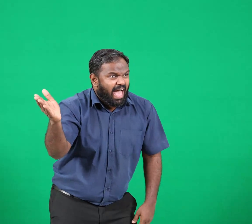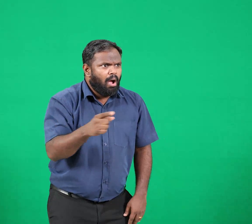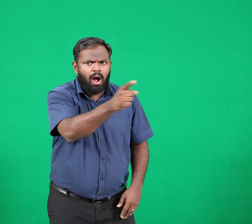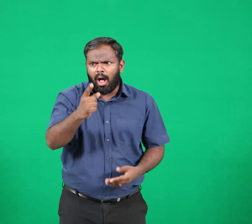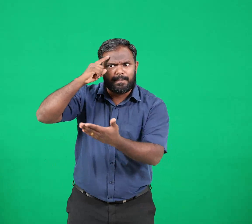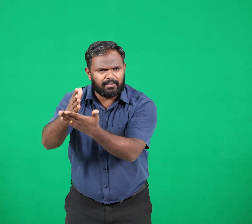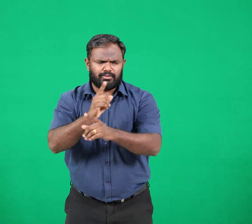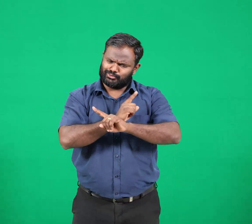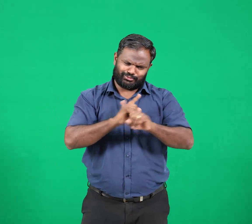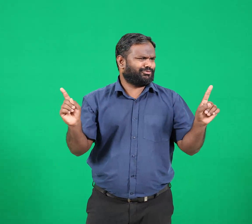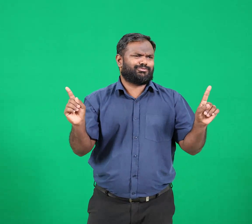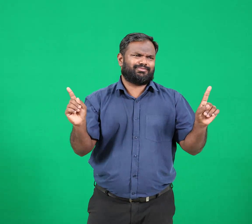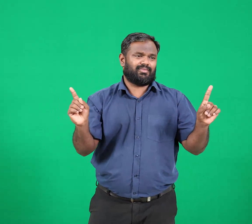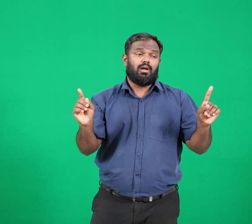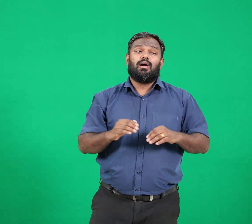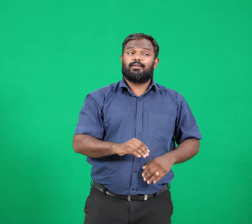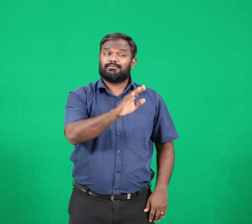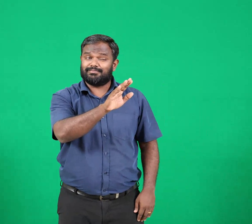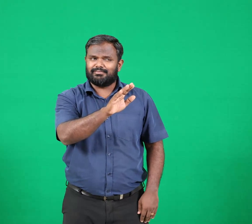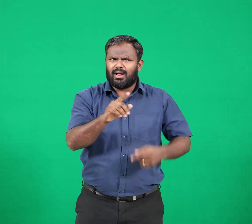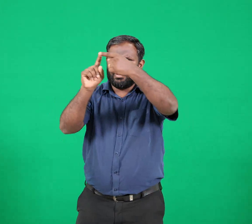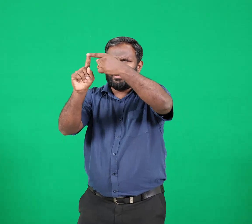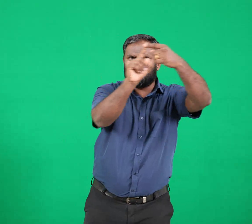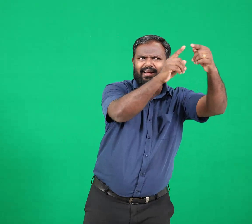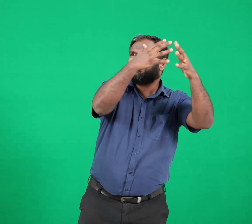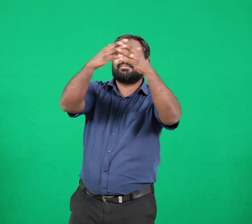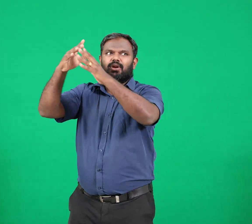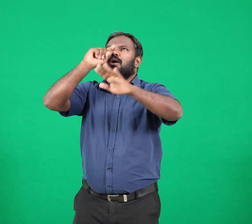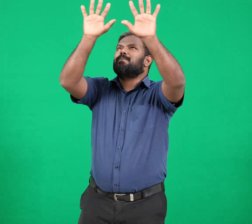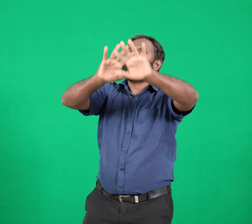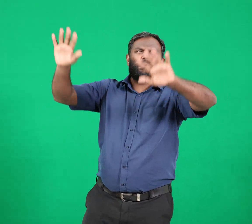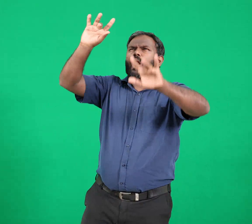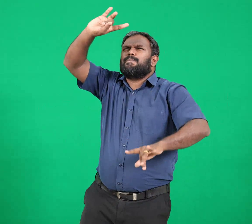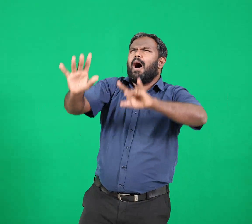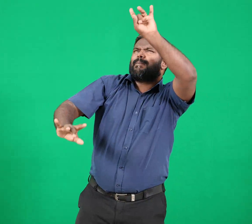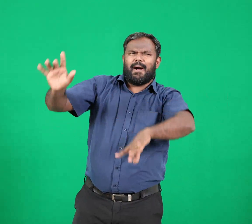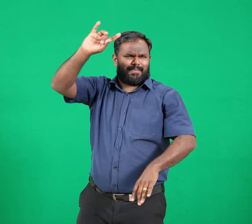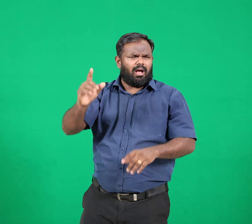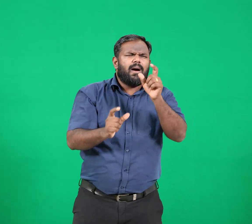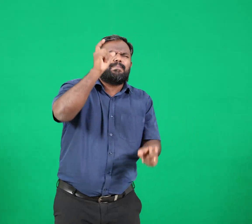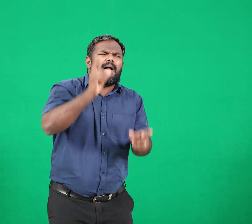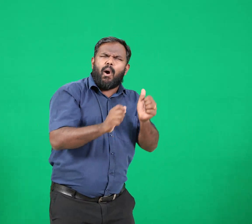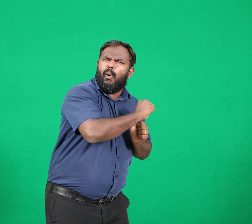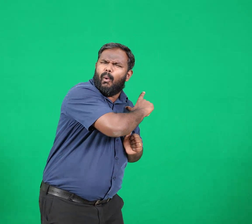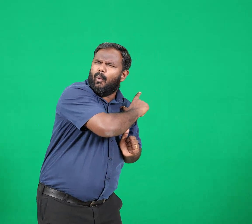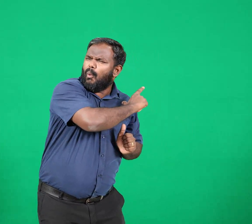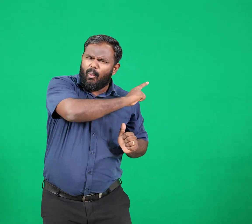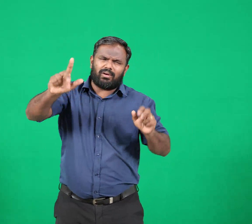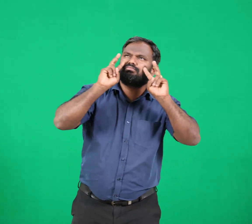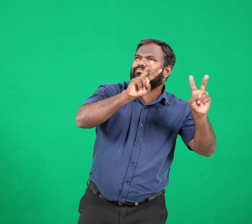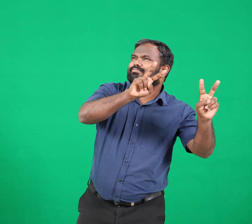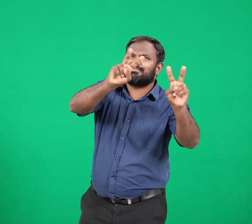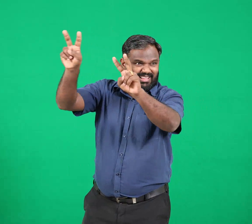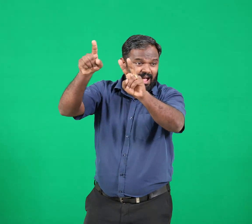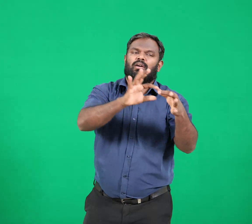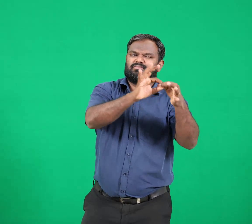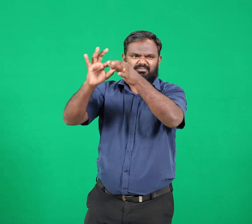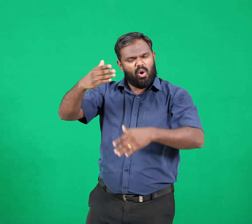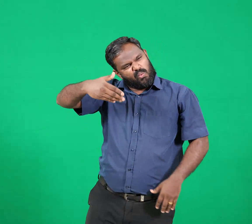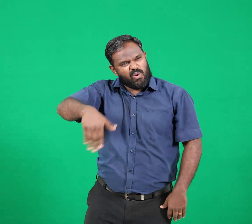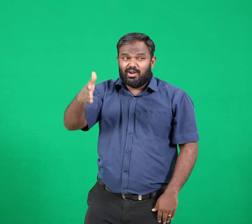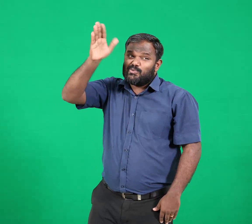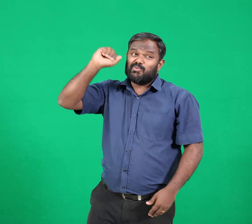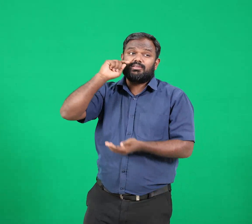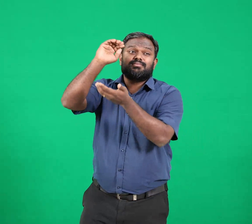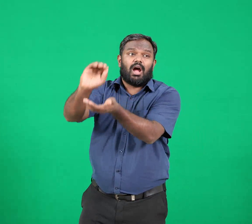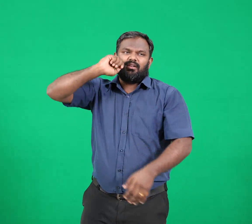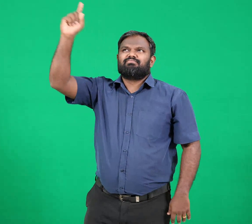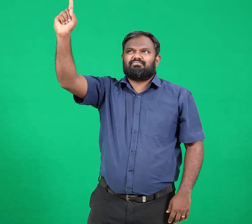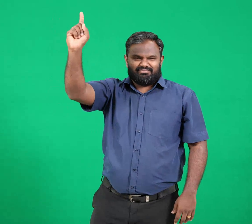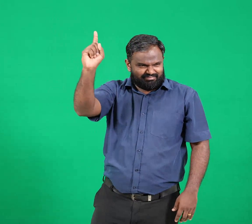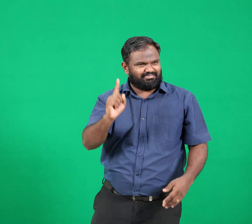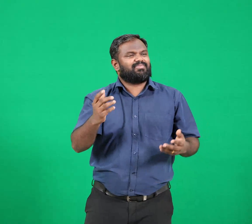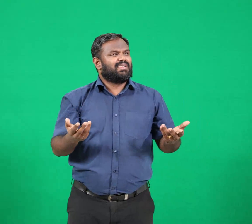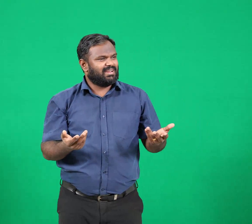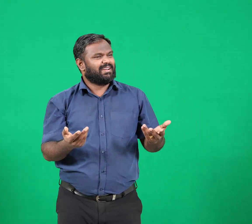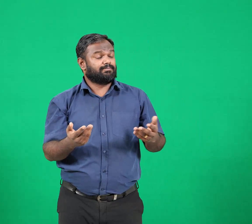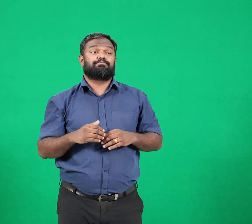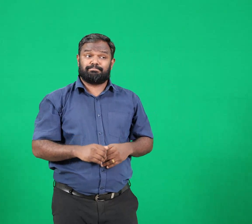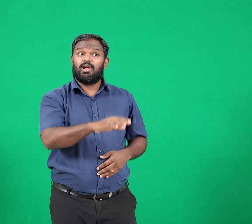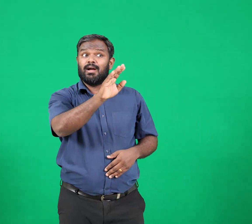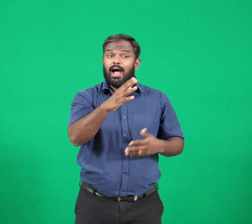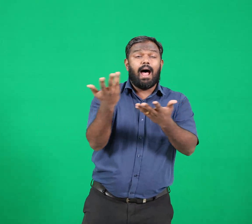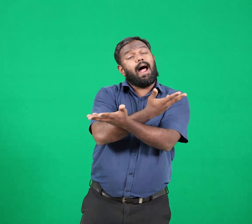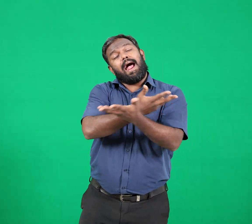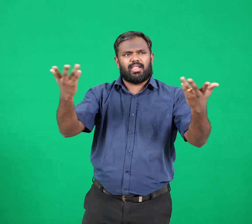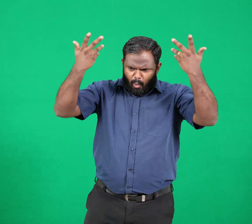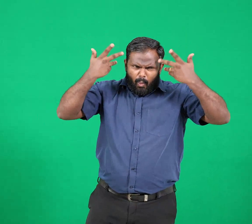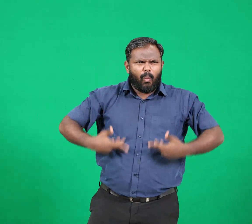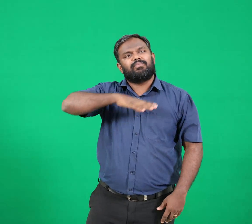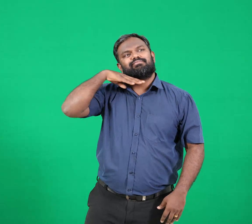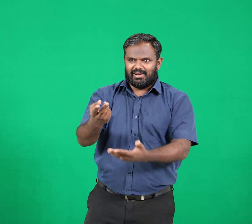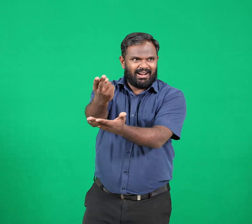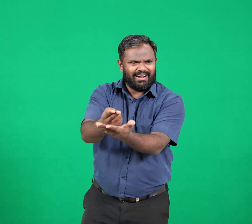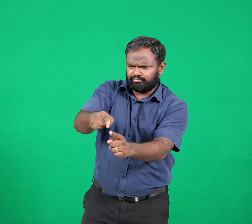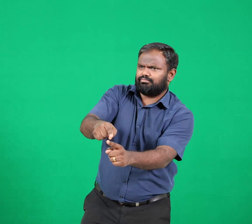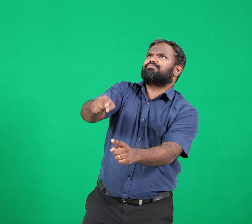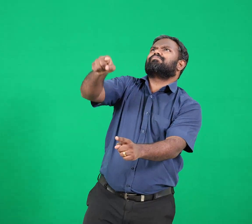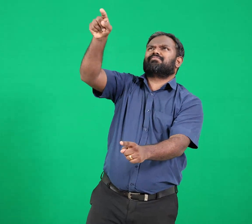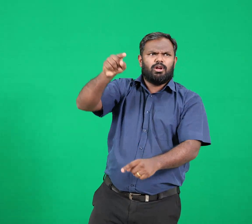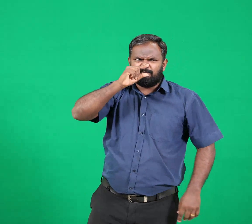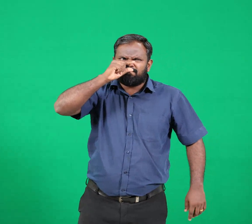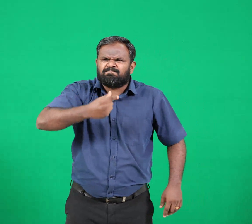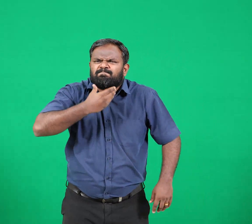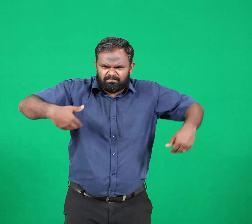For just as the lightning comes from the east and flashes as far as the west, so will be the coming of the Son of Man.